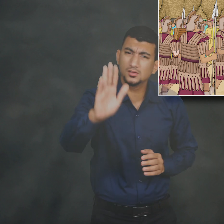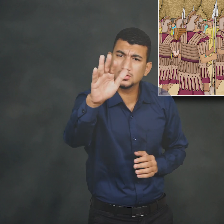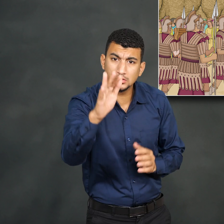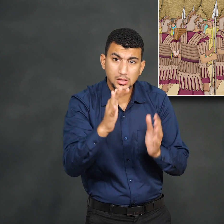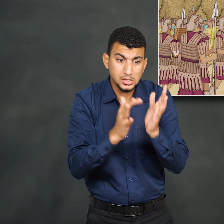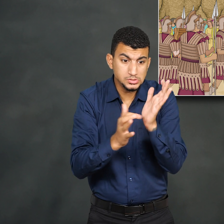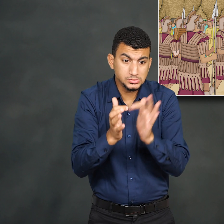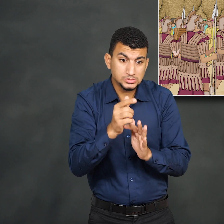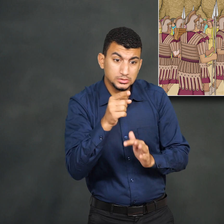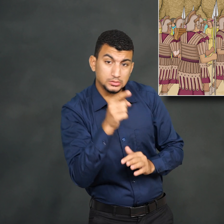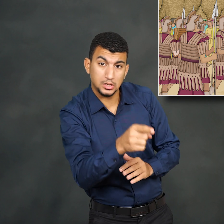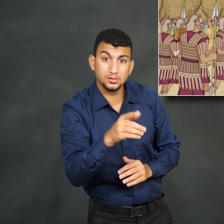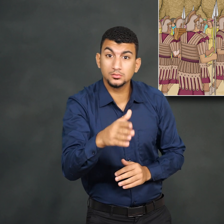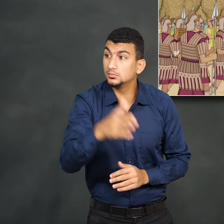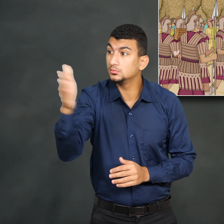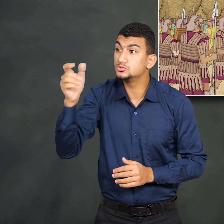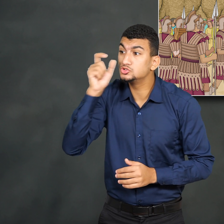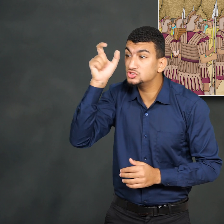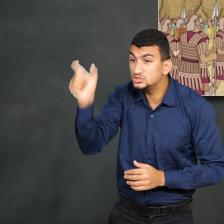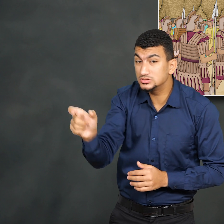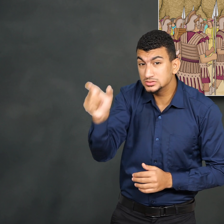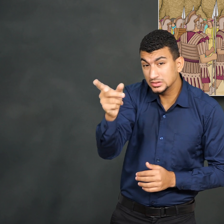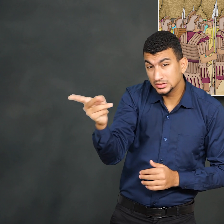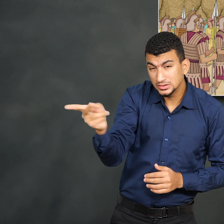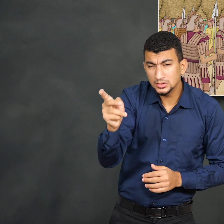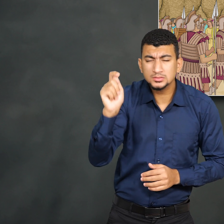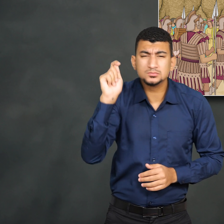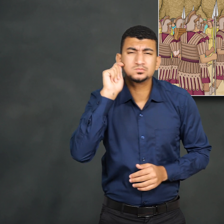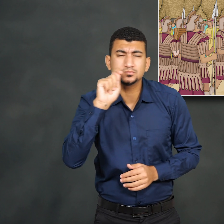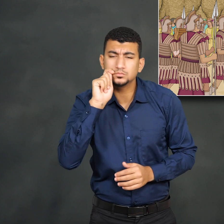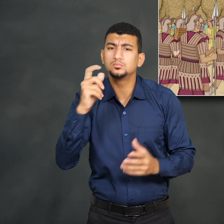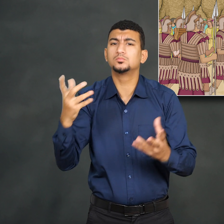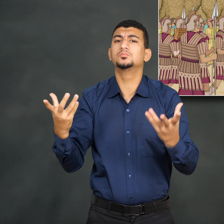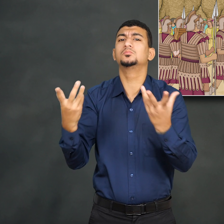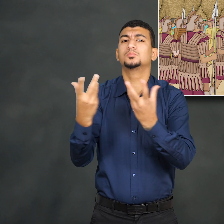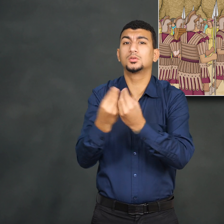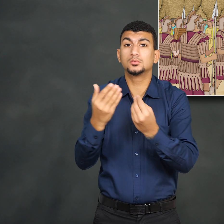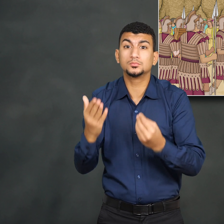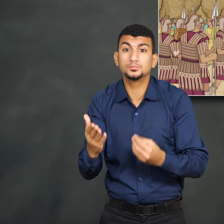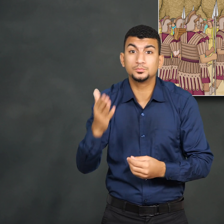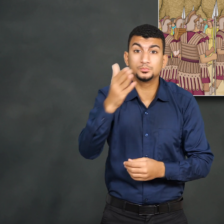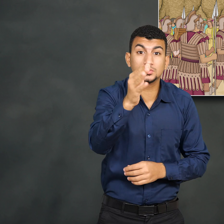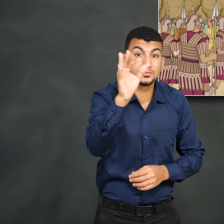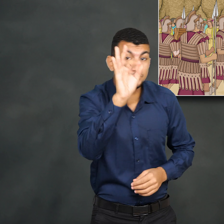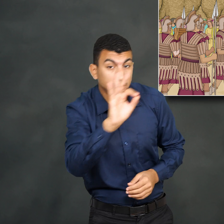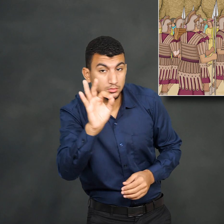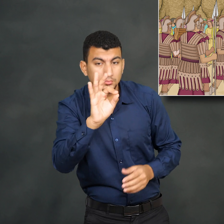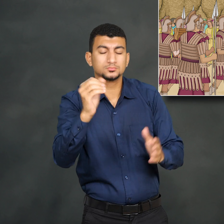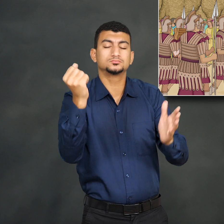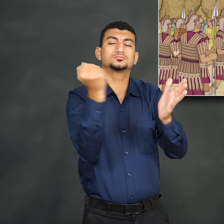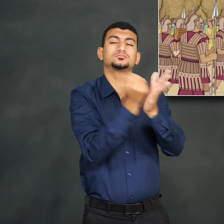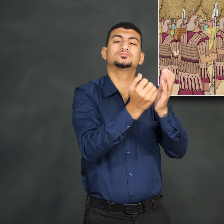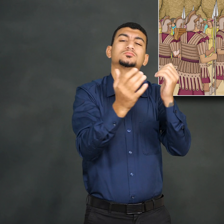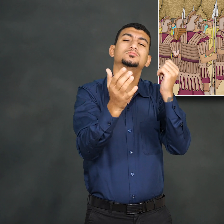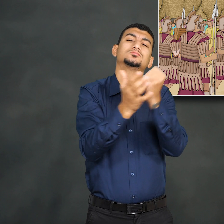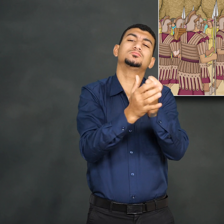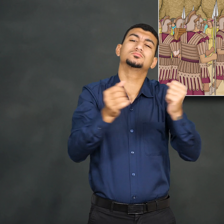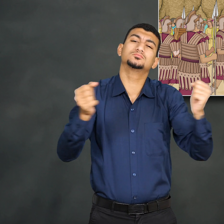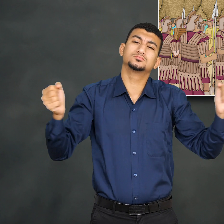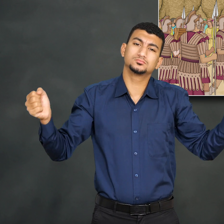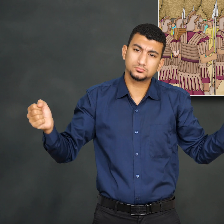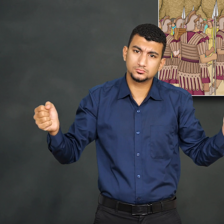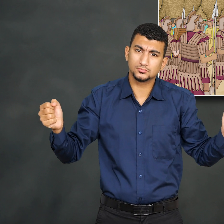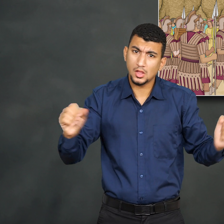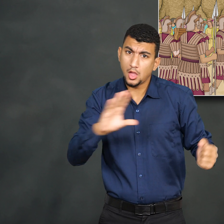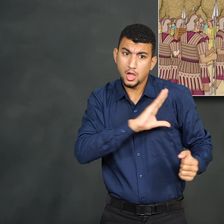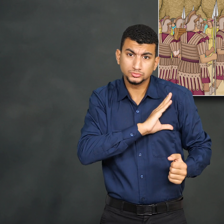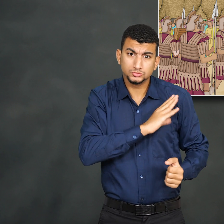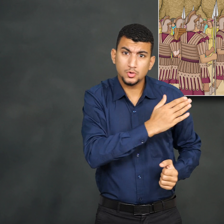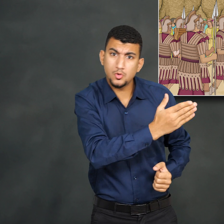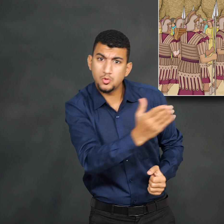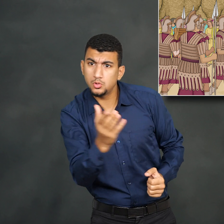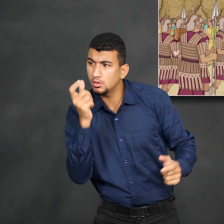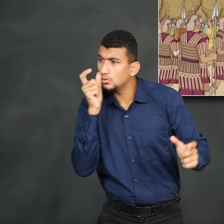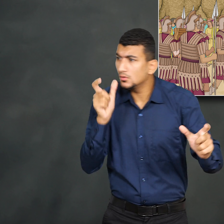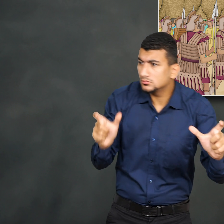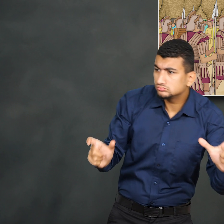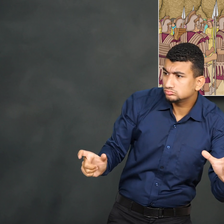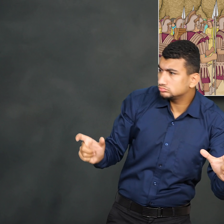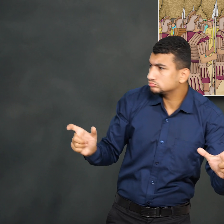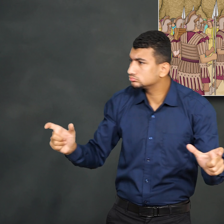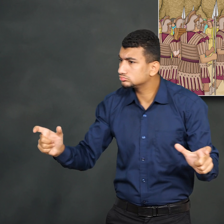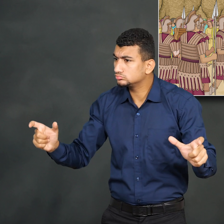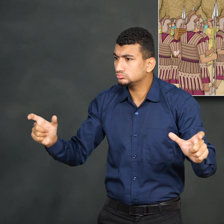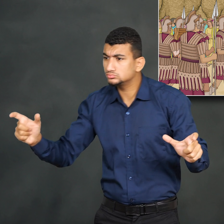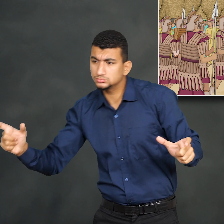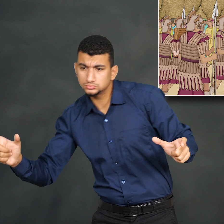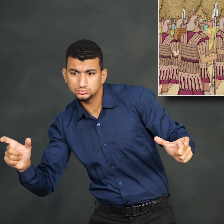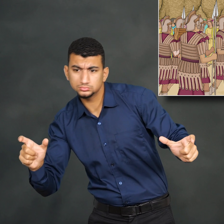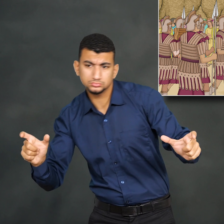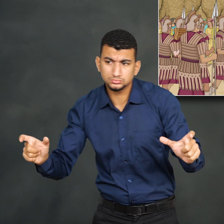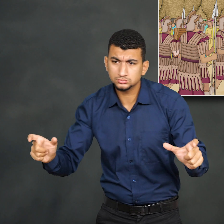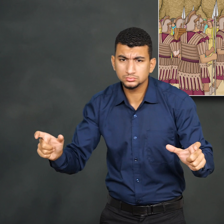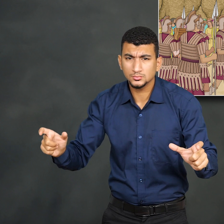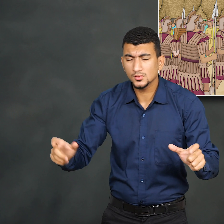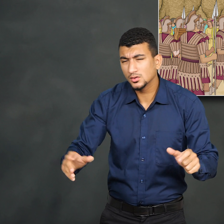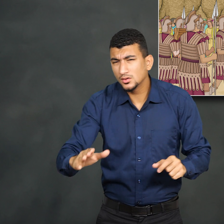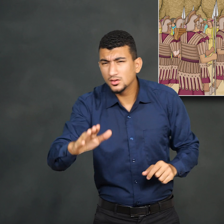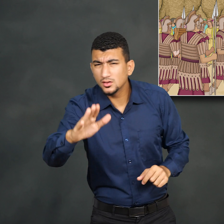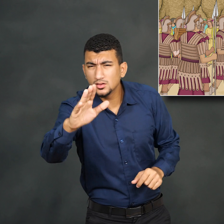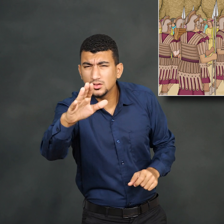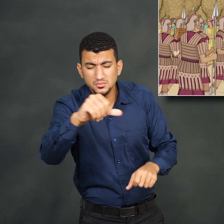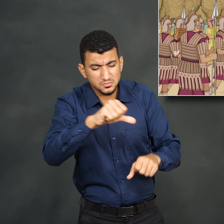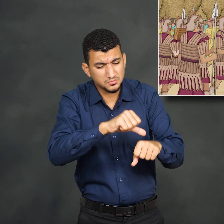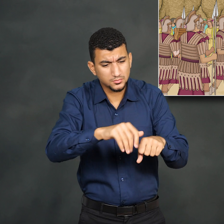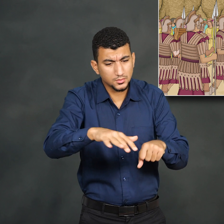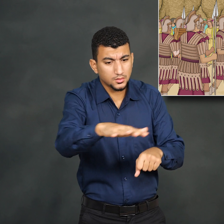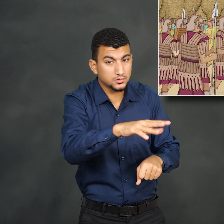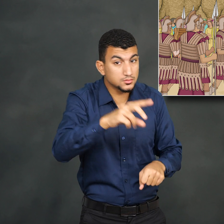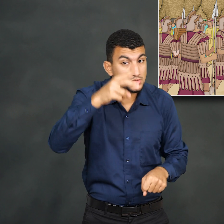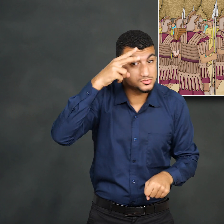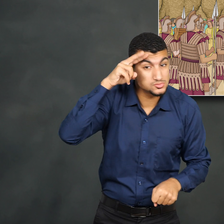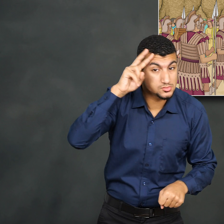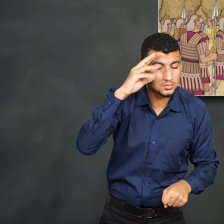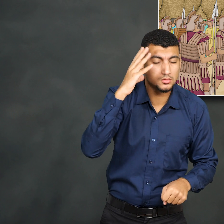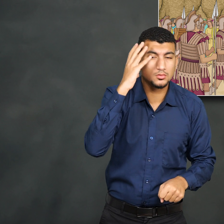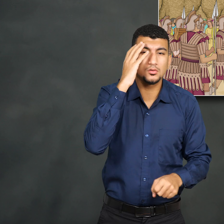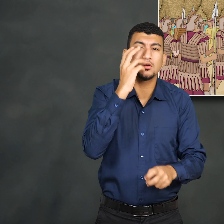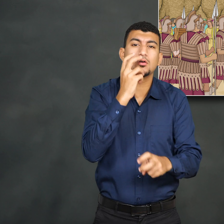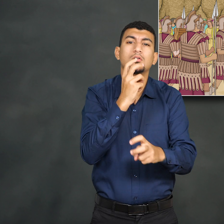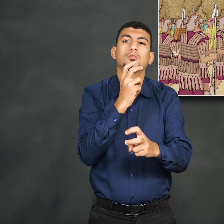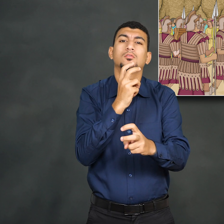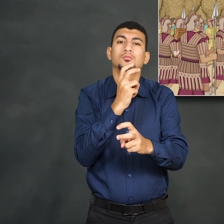Two others, who were criminals, were also led away to be executed with Jesus.